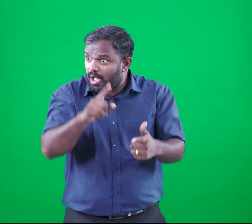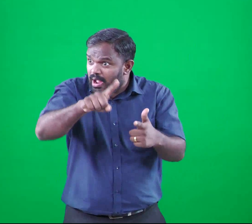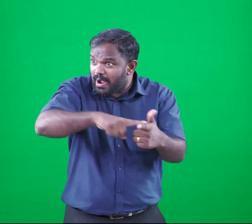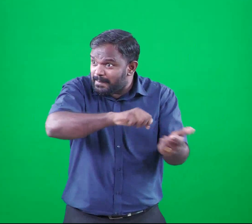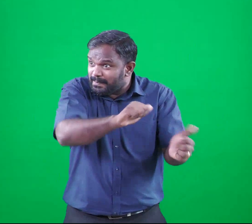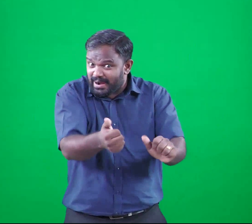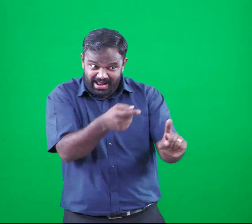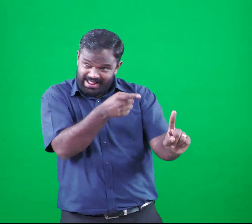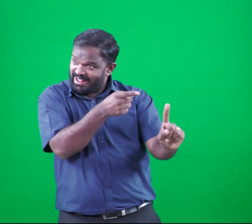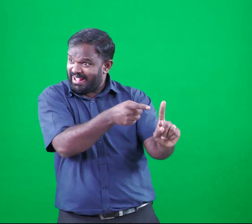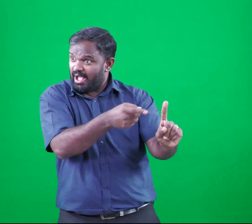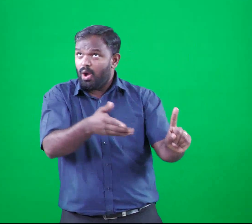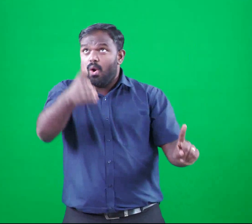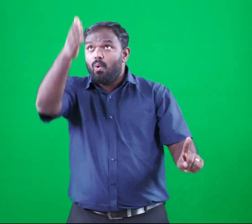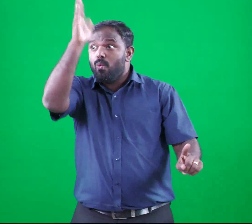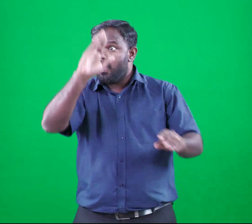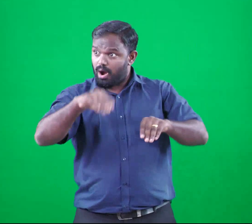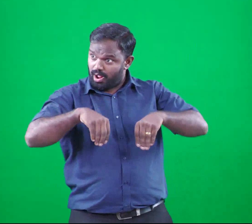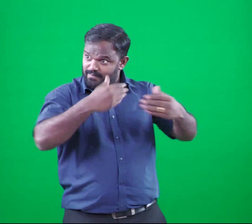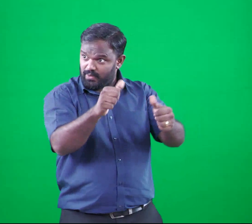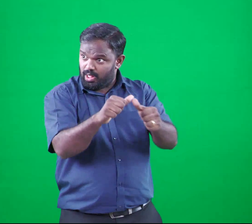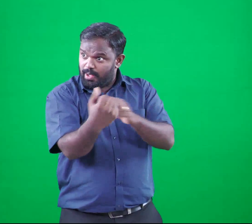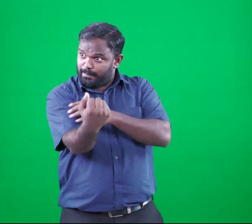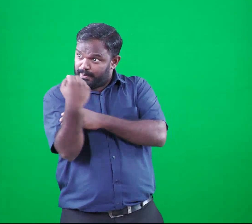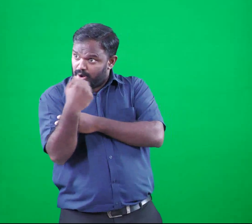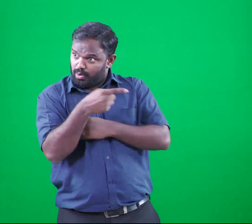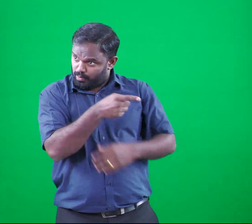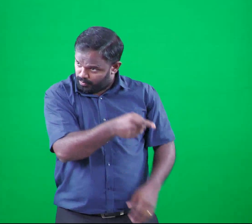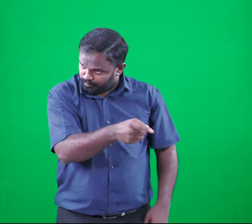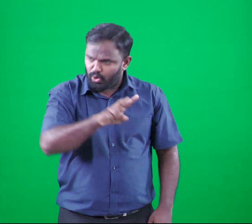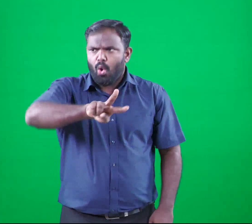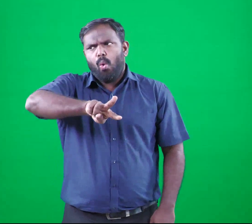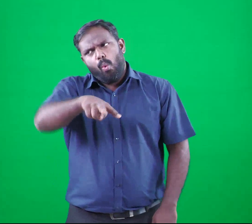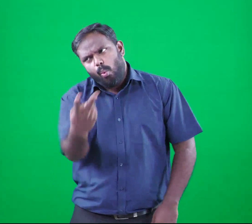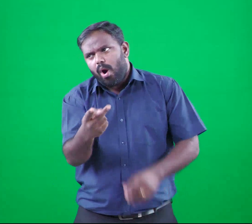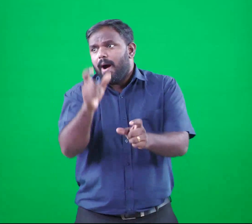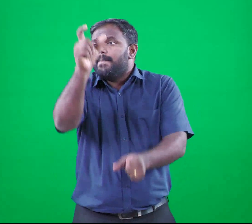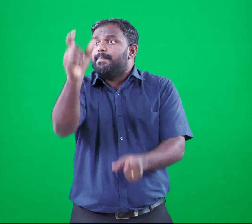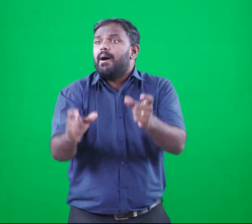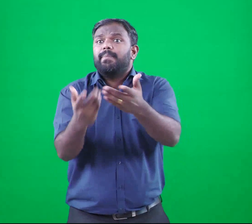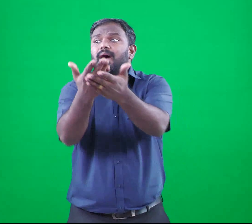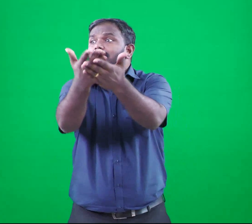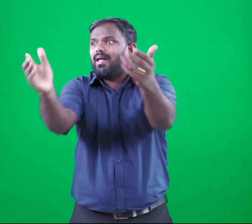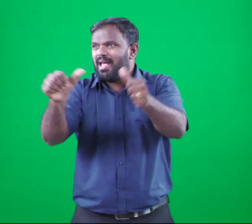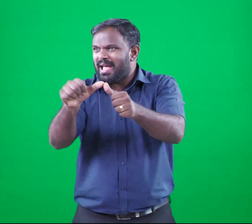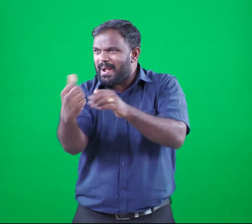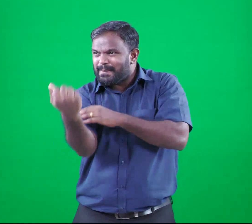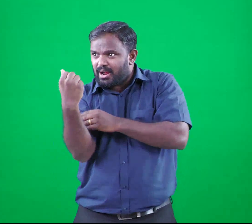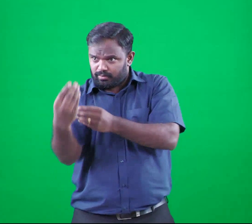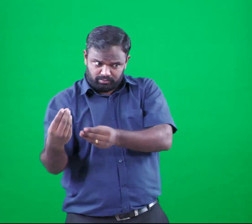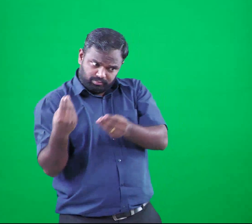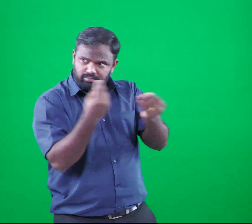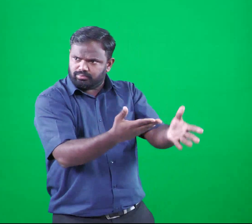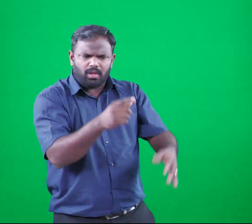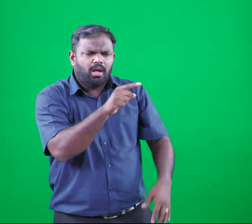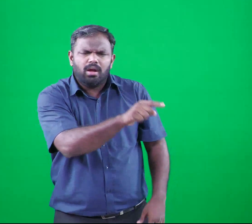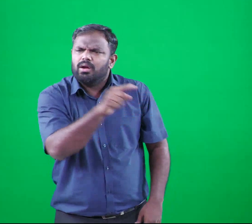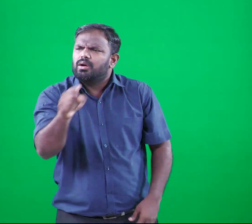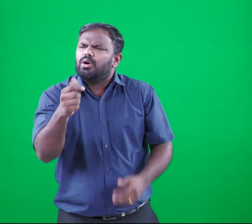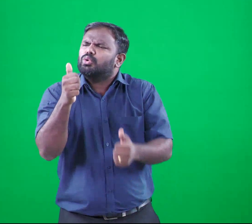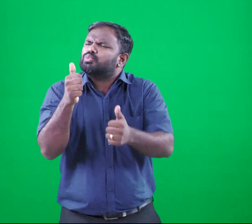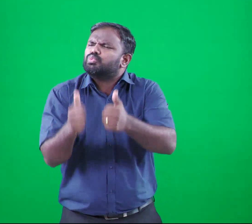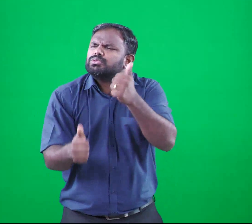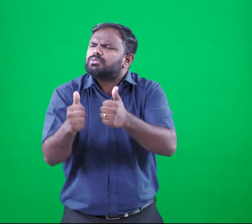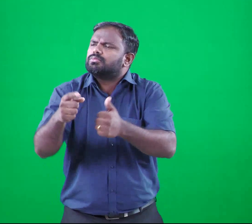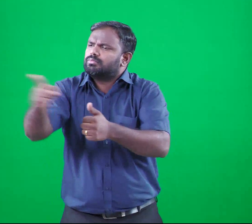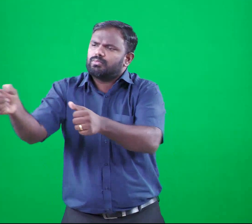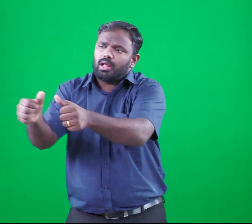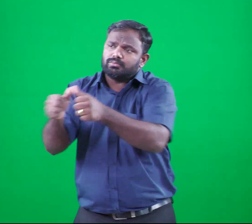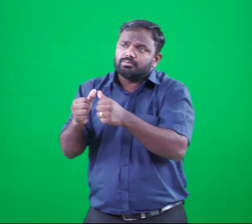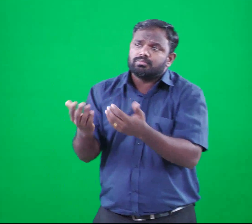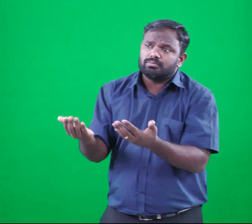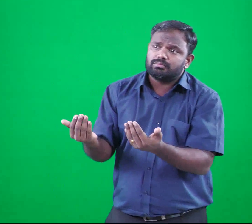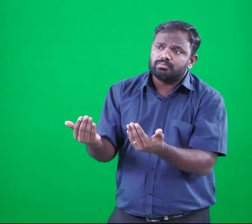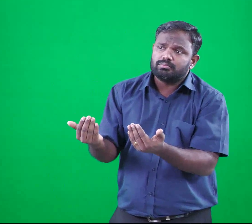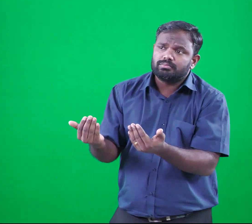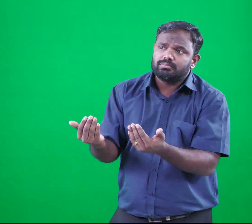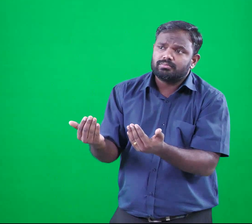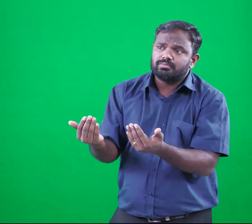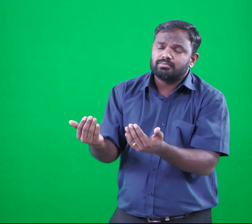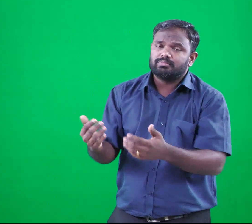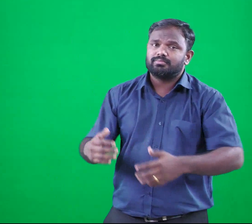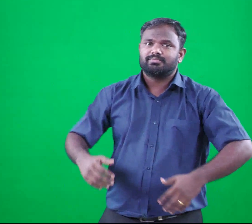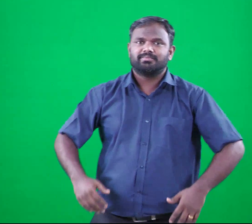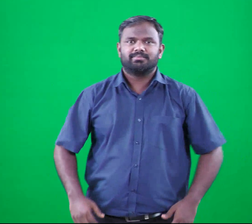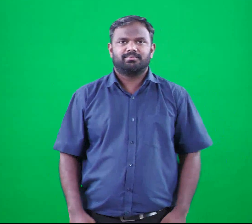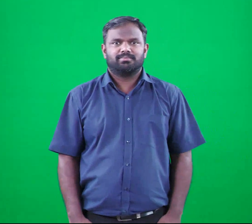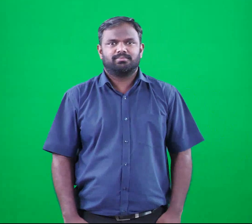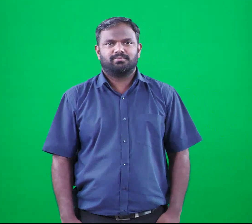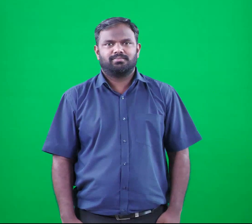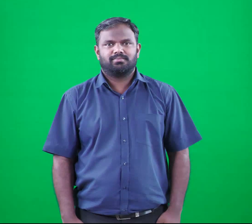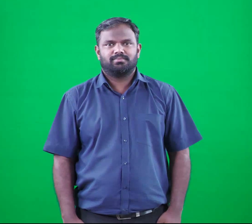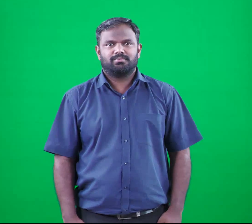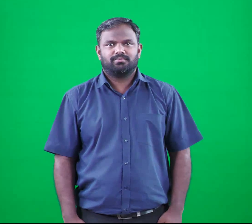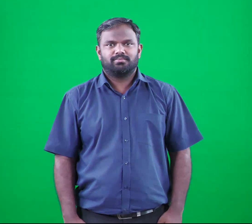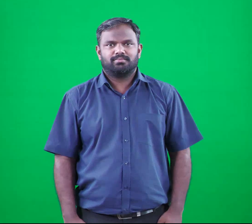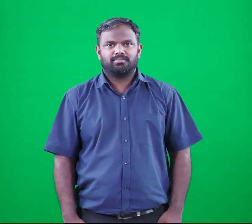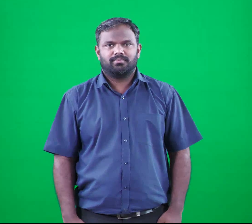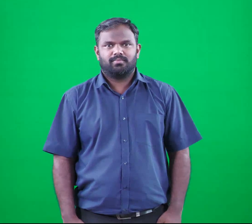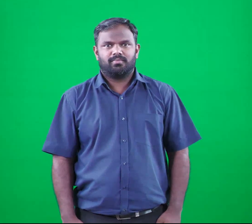John's baptism- was it from heaven or from men? Answer Me!"